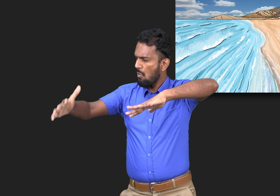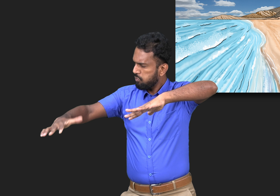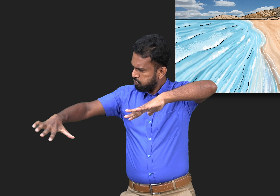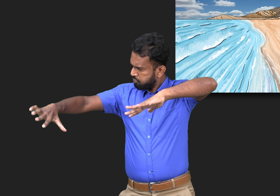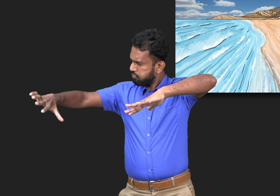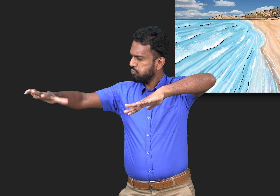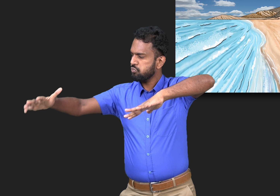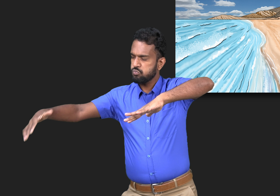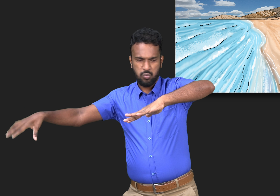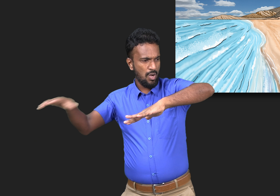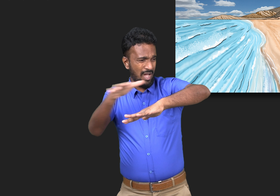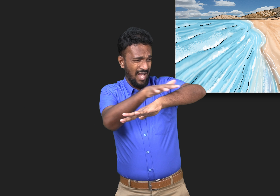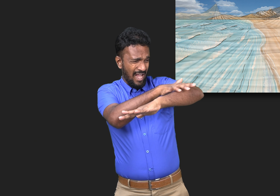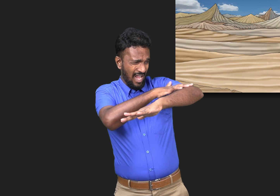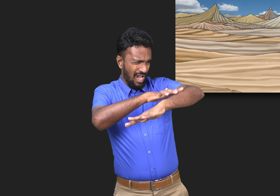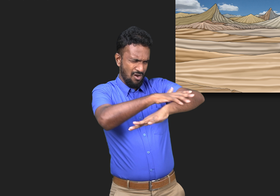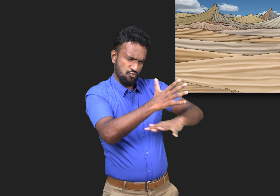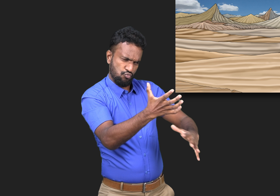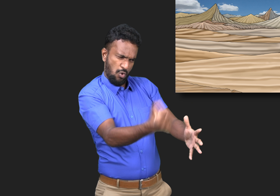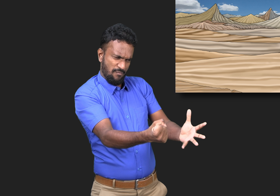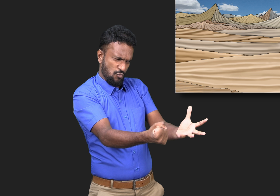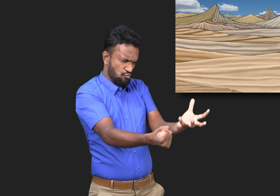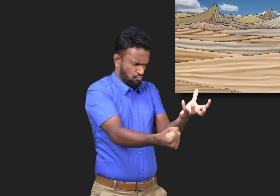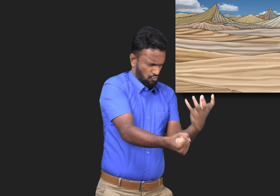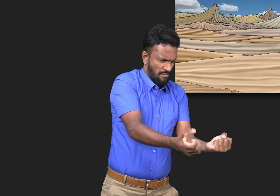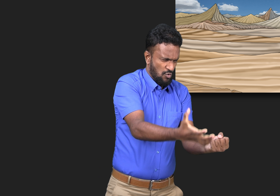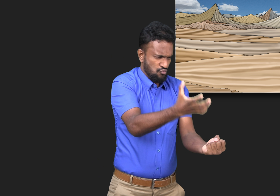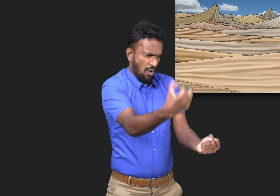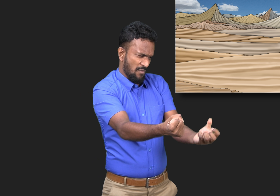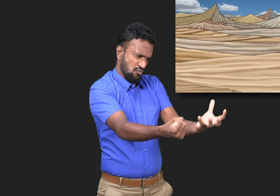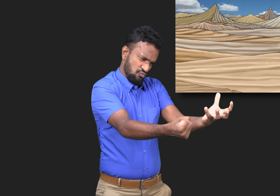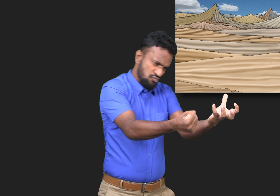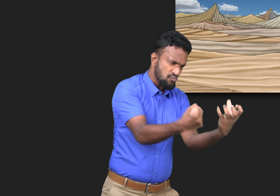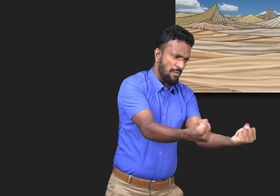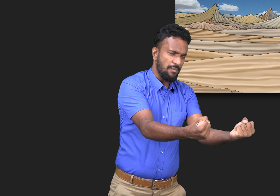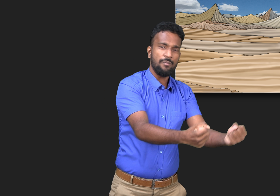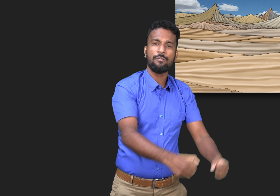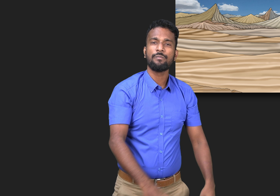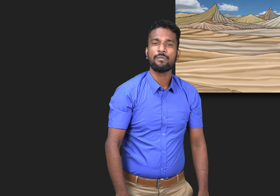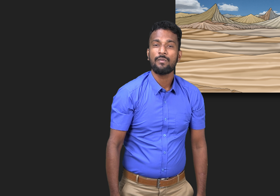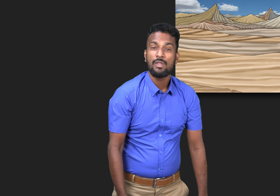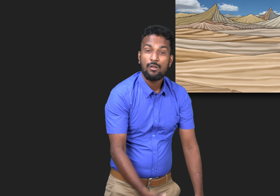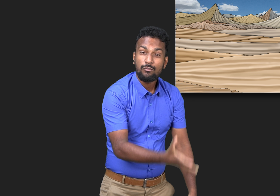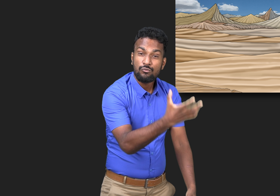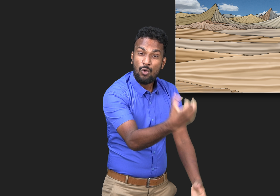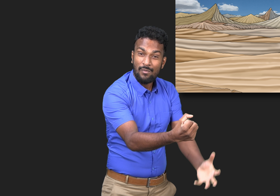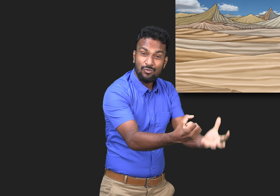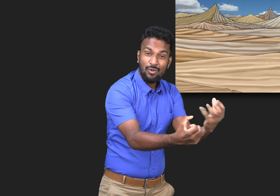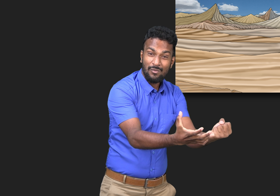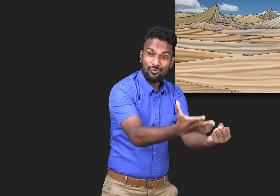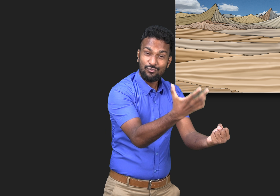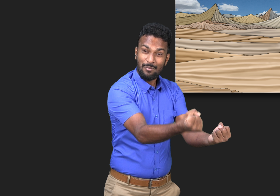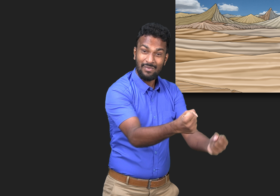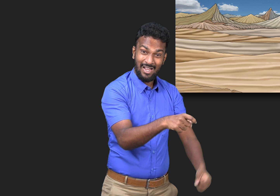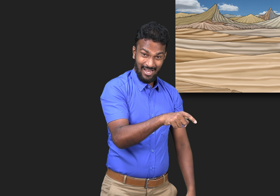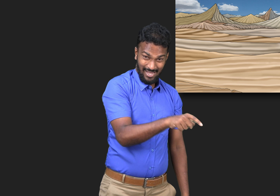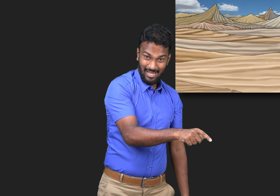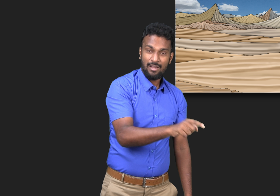And it was so.